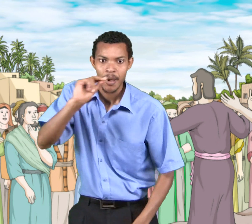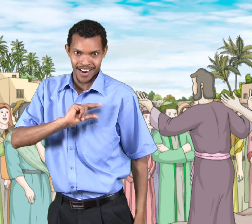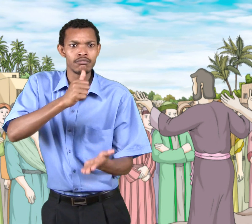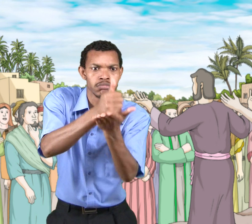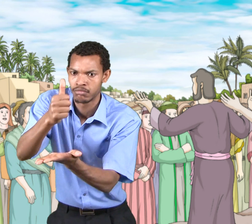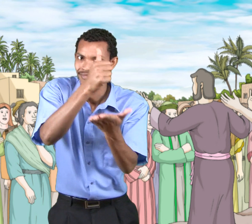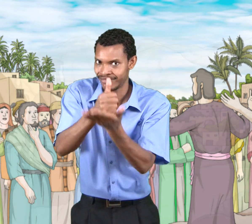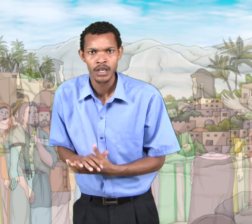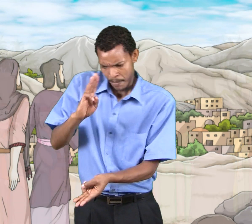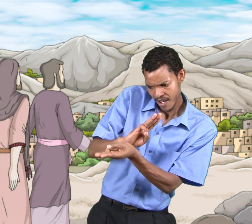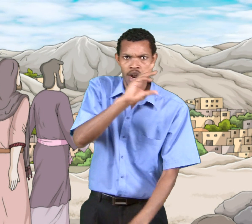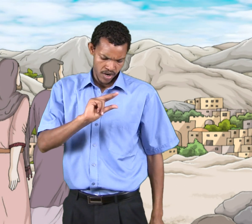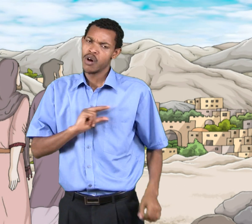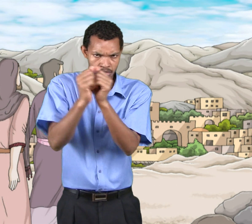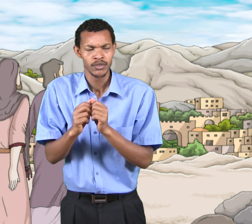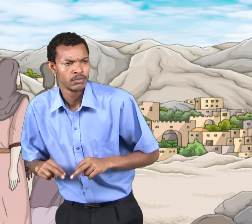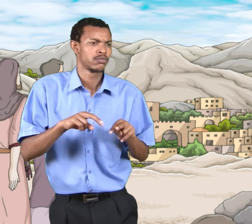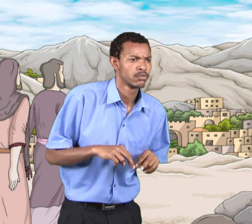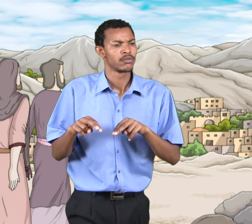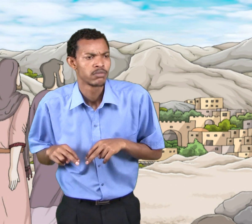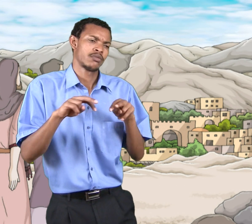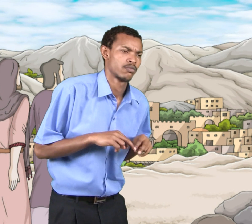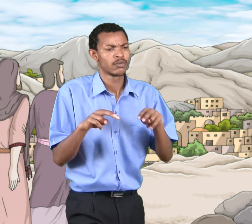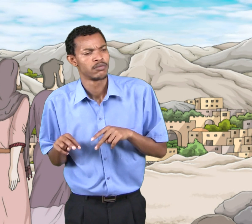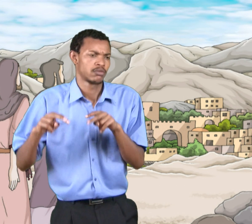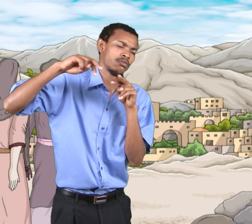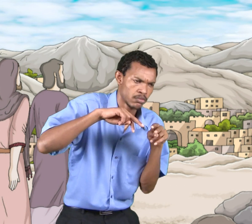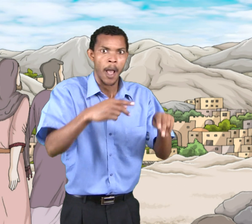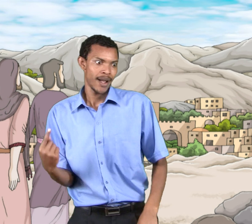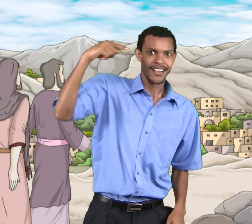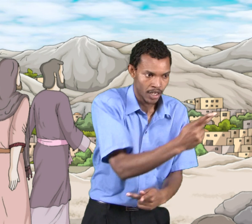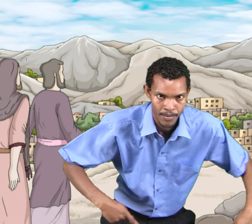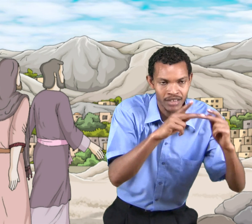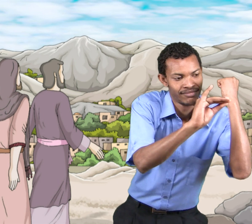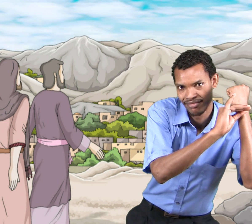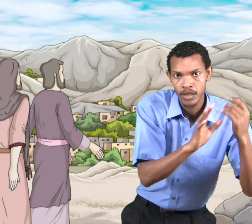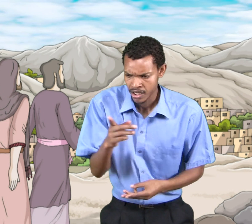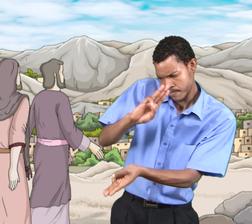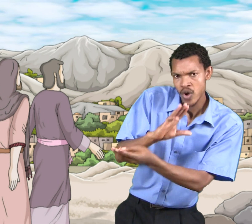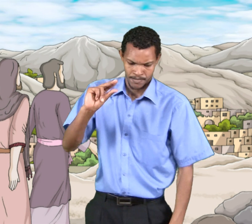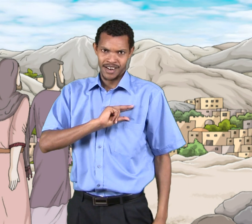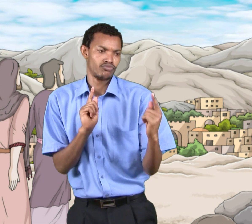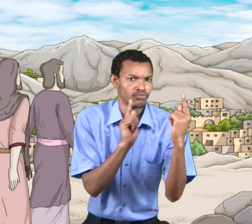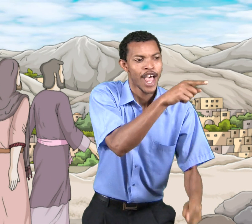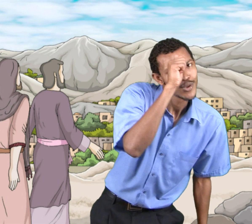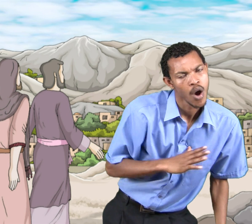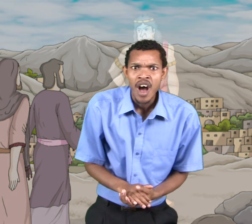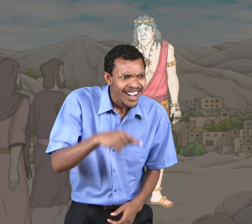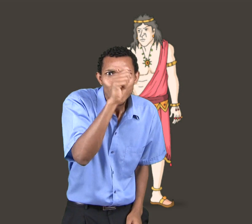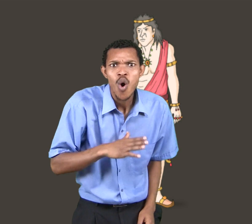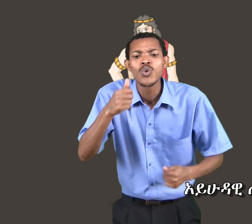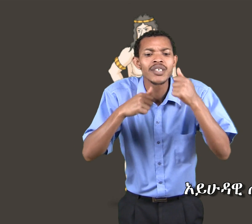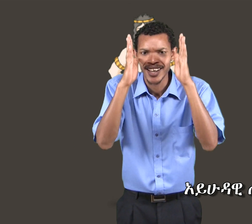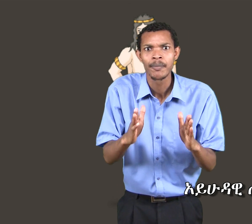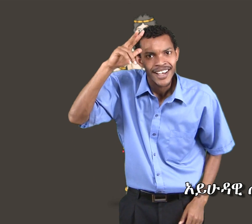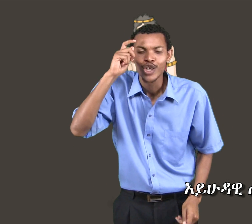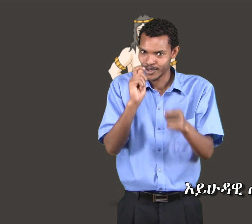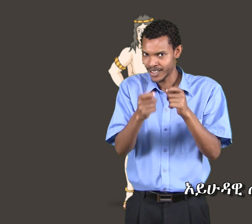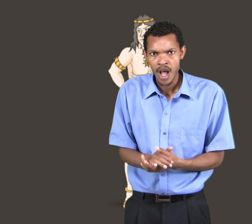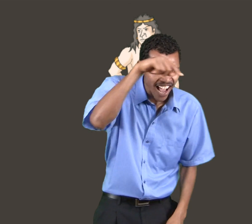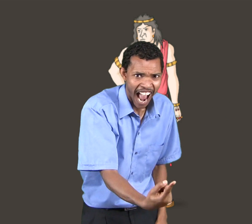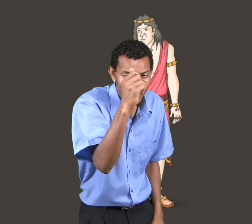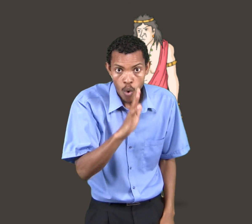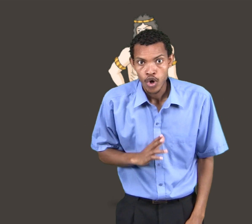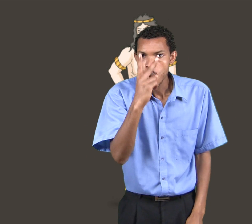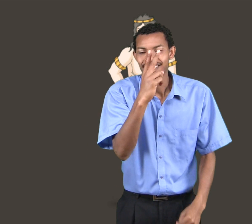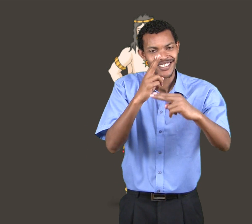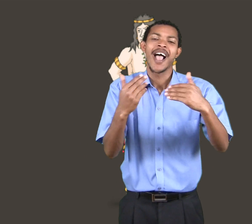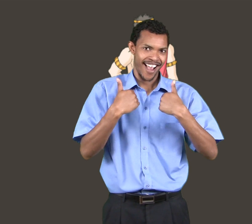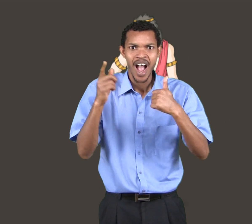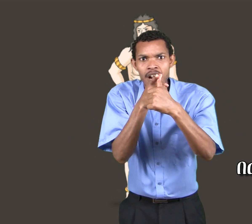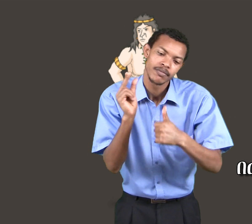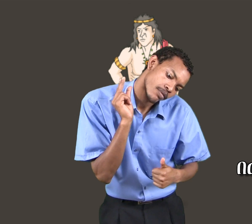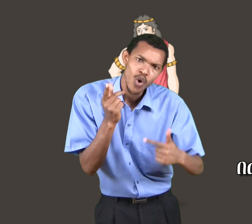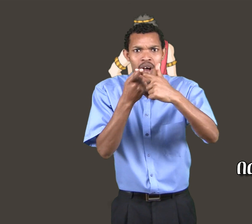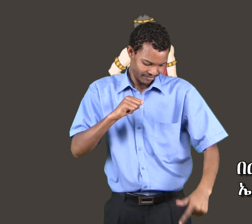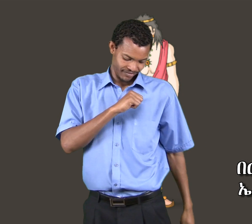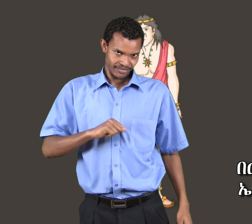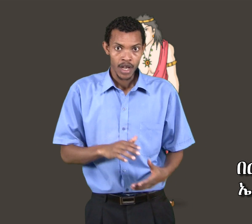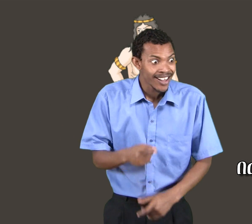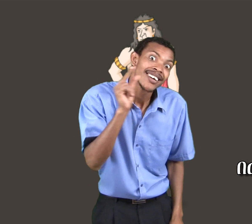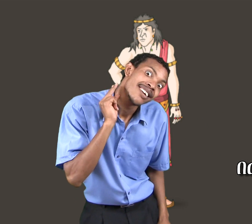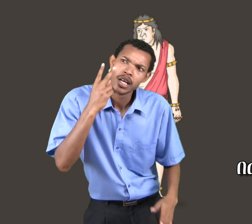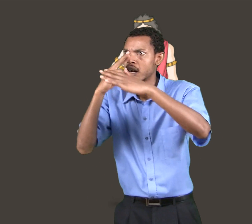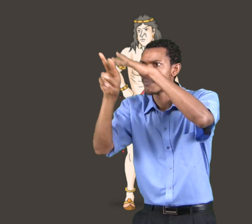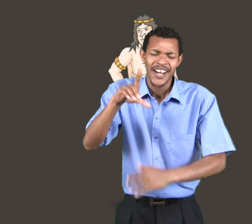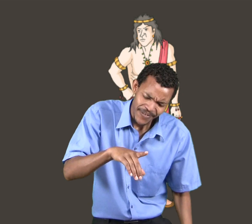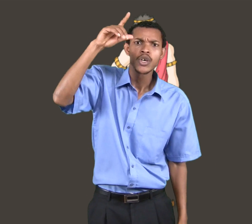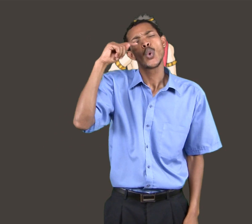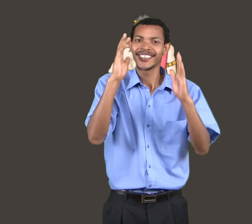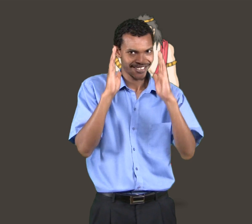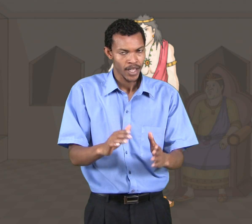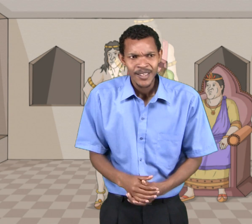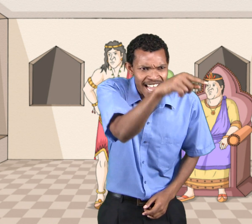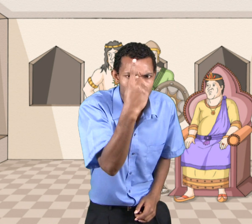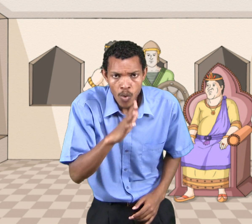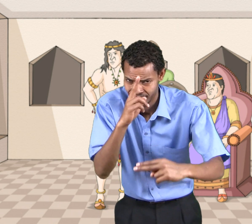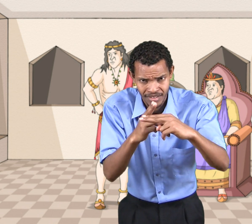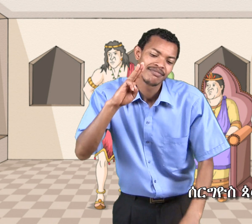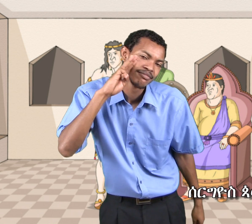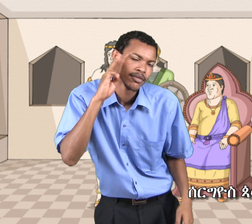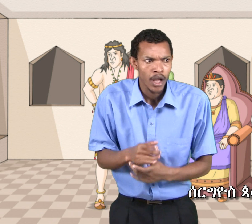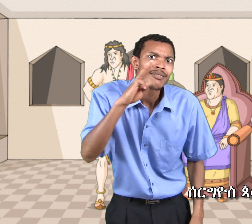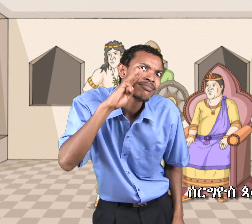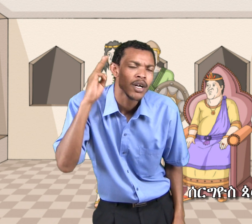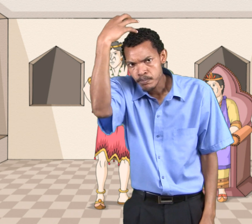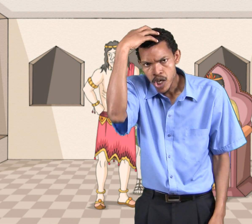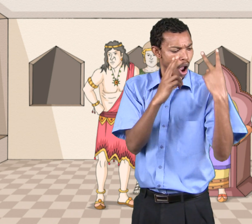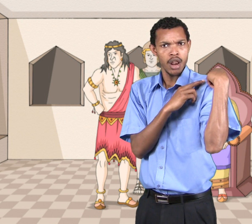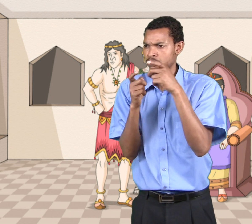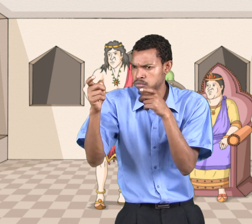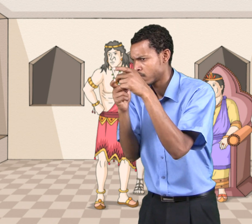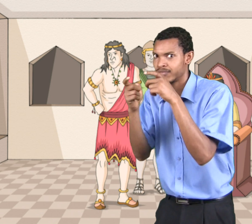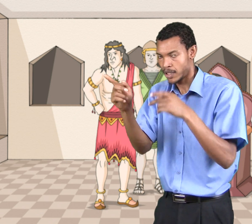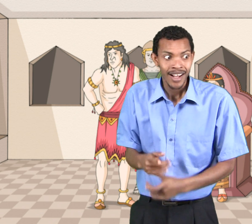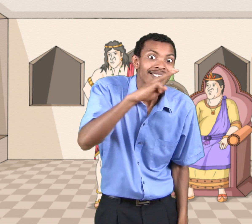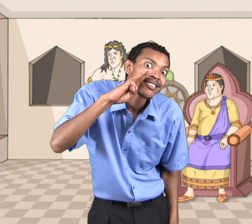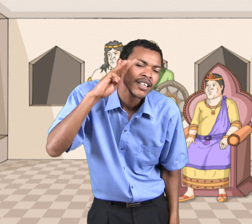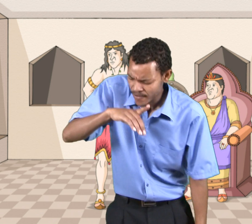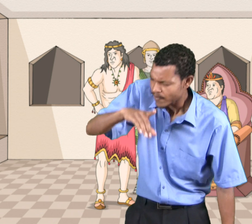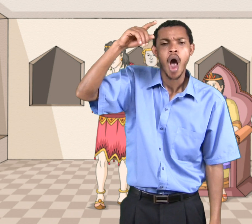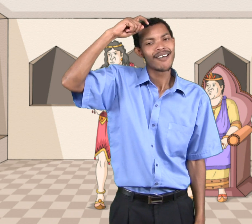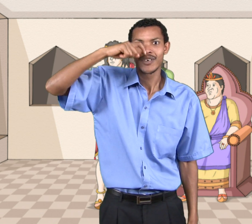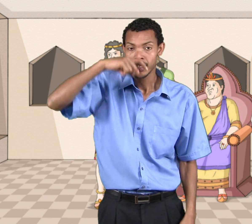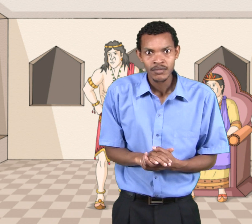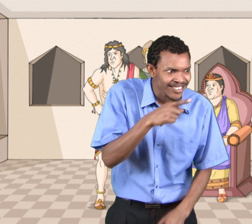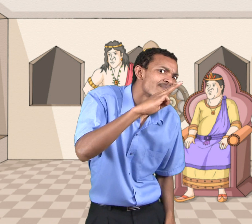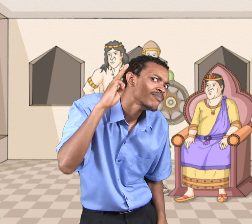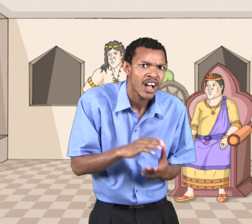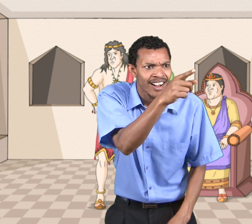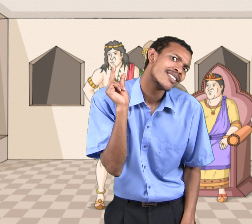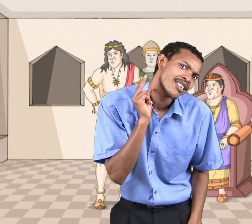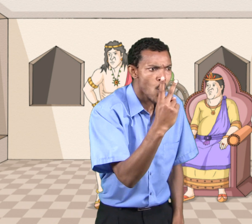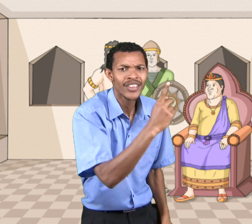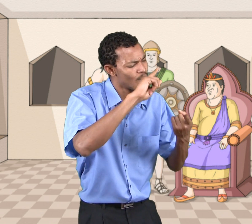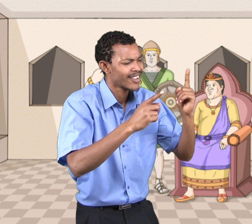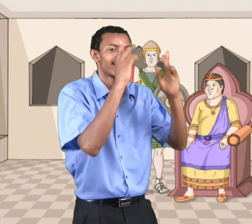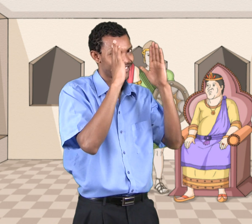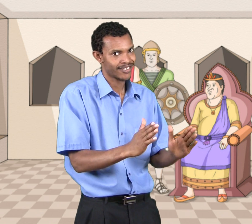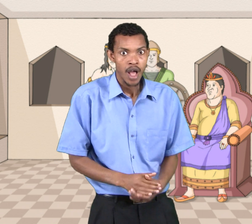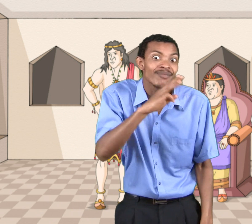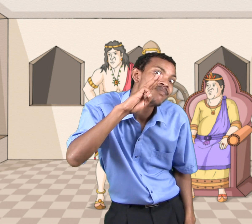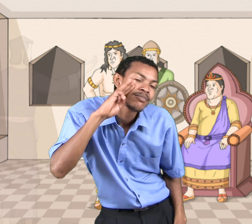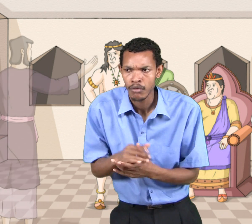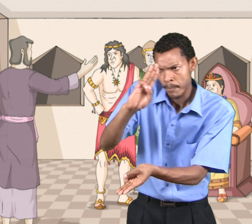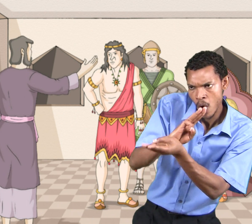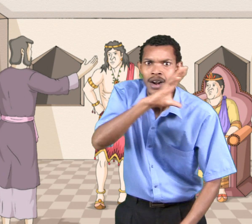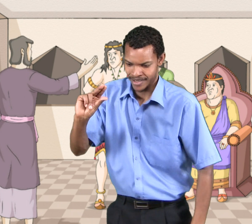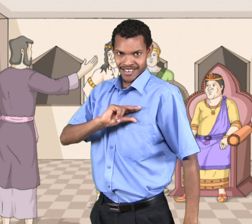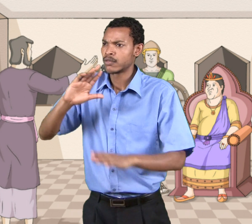They traveled through the whole island as far as Paphos, where they found a Jewish sorcerer and false prophet named Bar-Jesus, an attendant of the proconsul, Sergius Paulus.